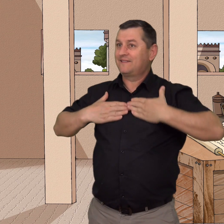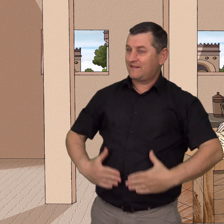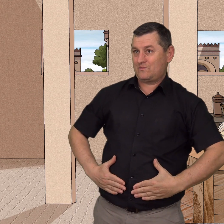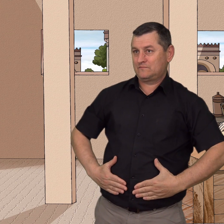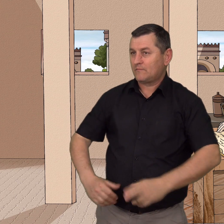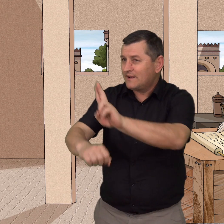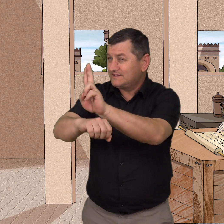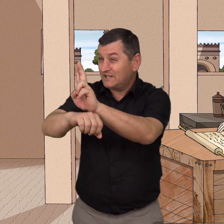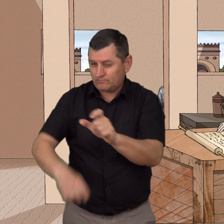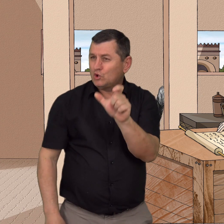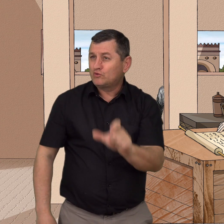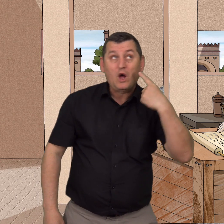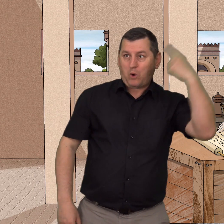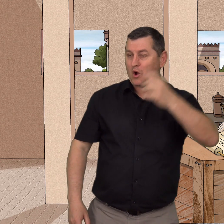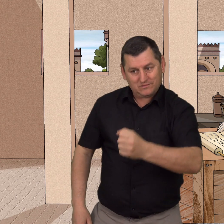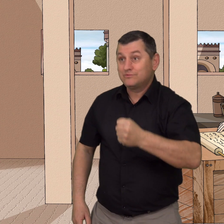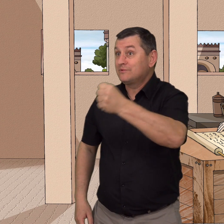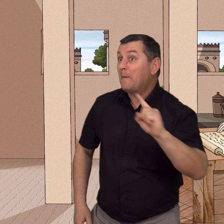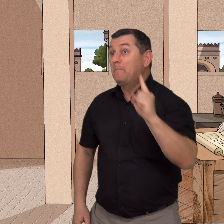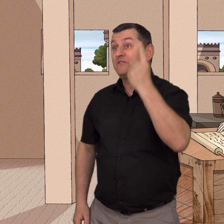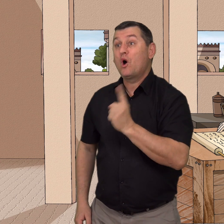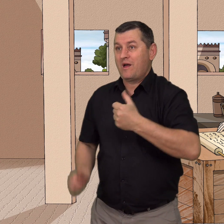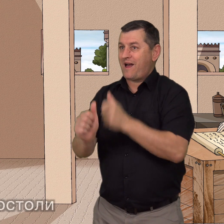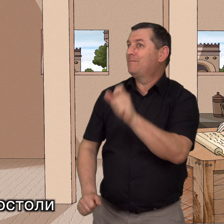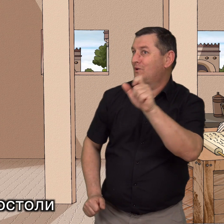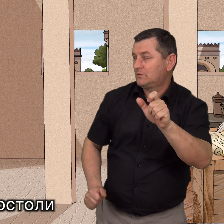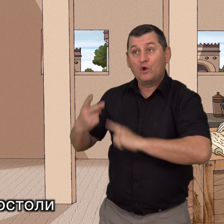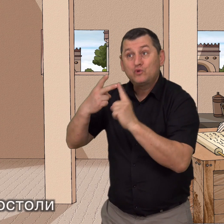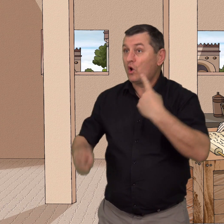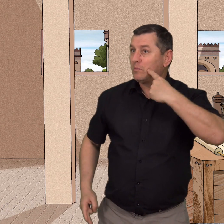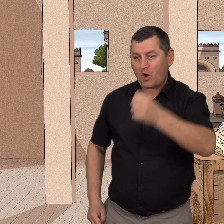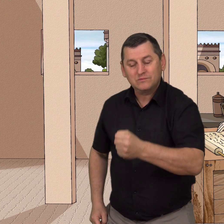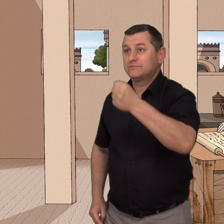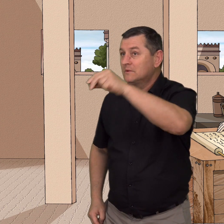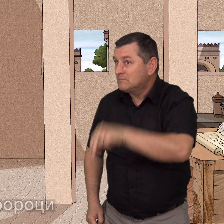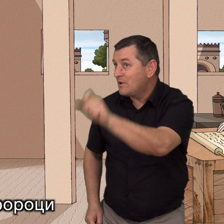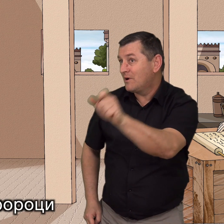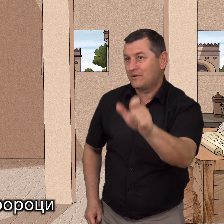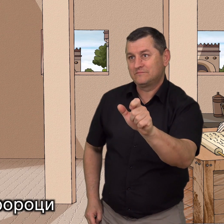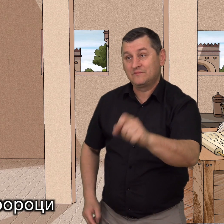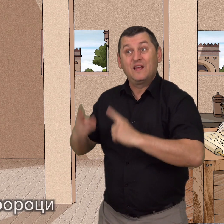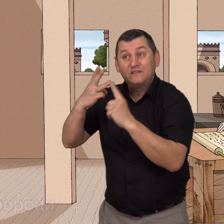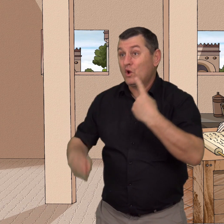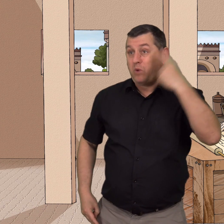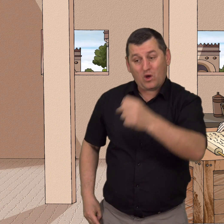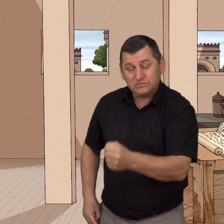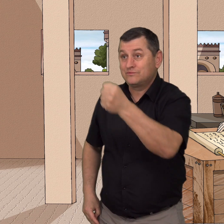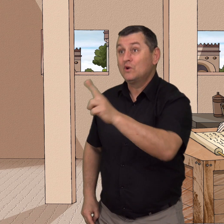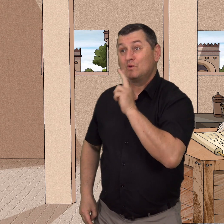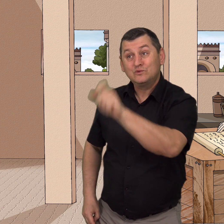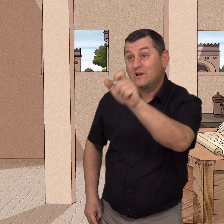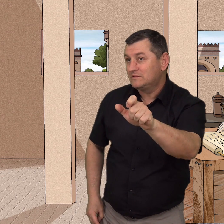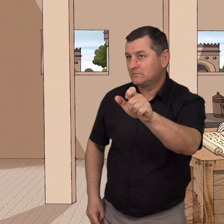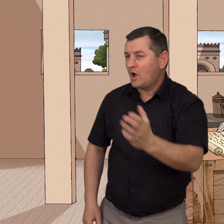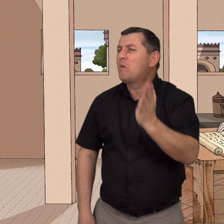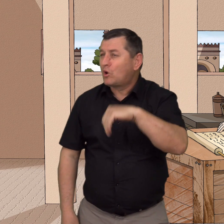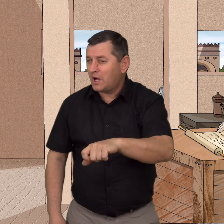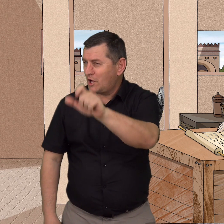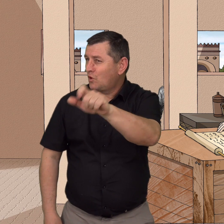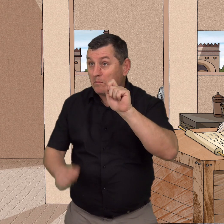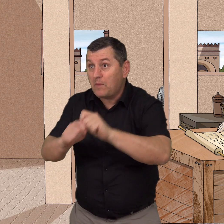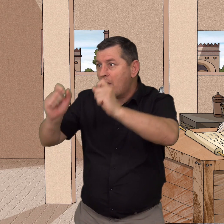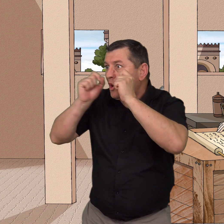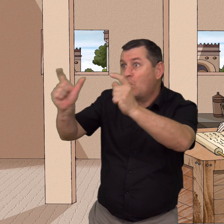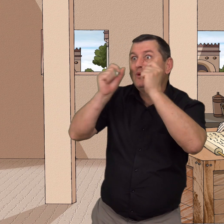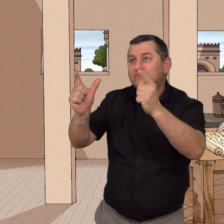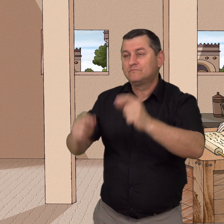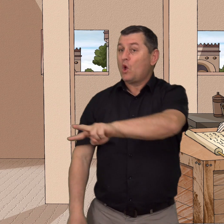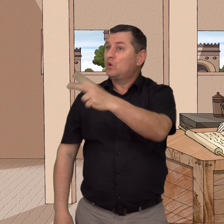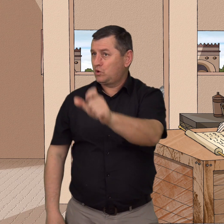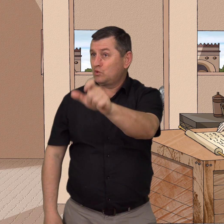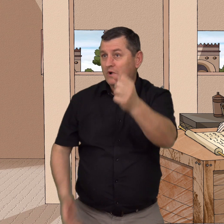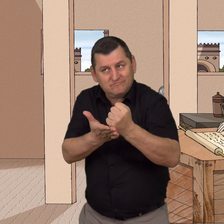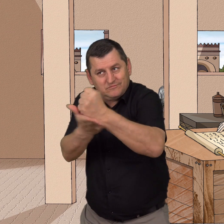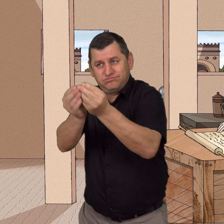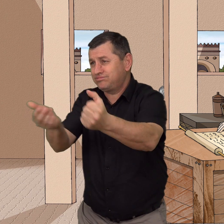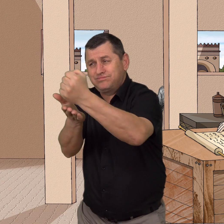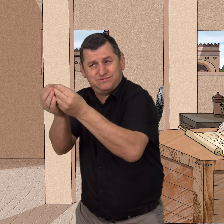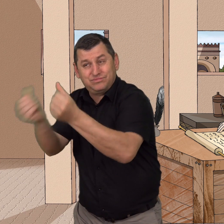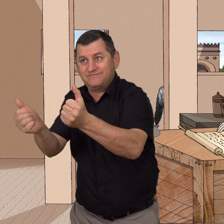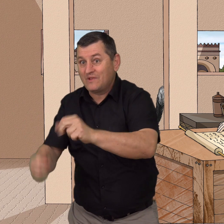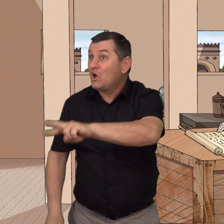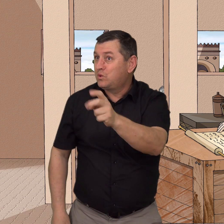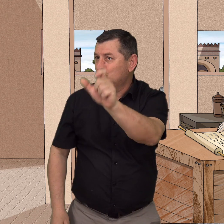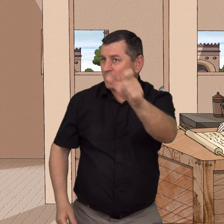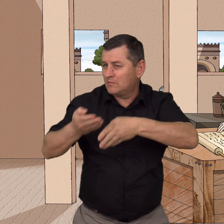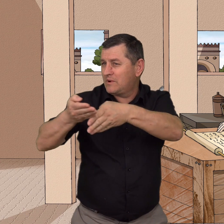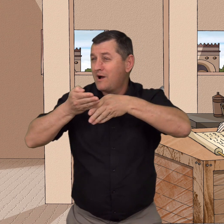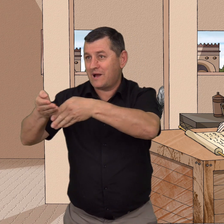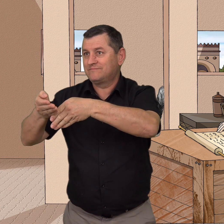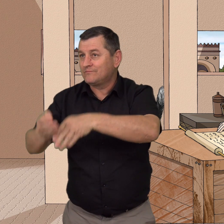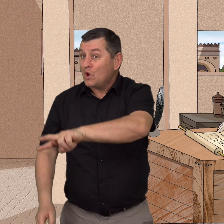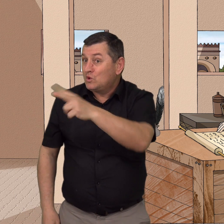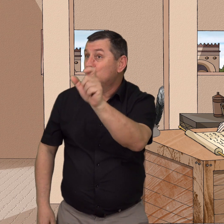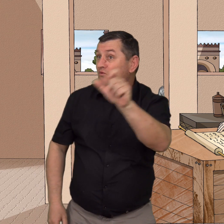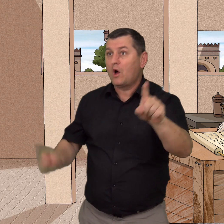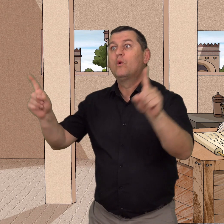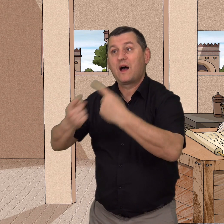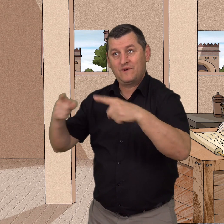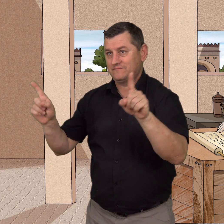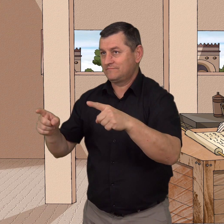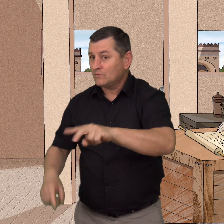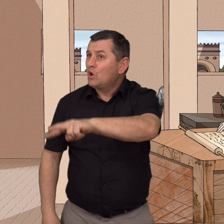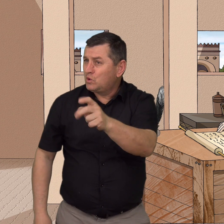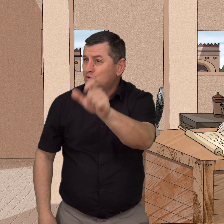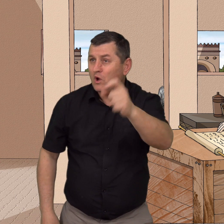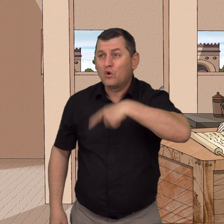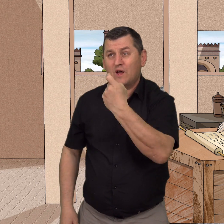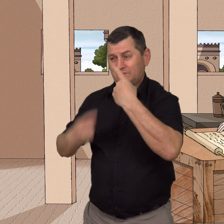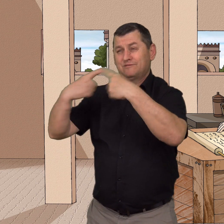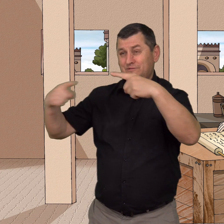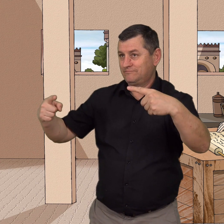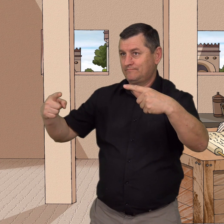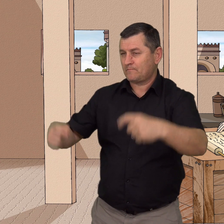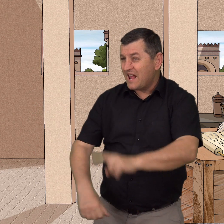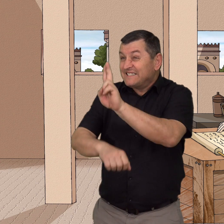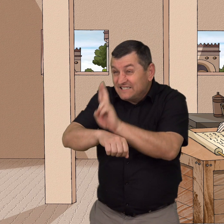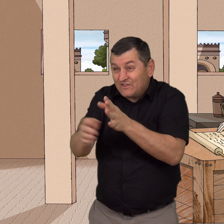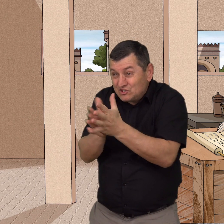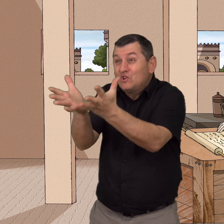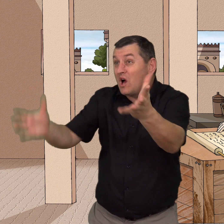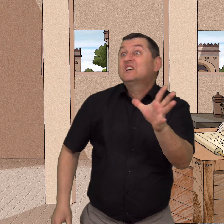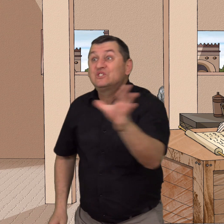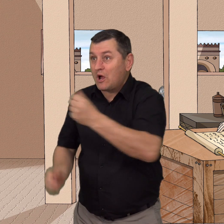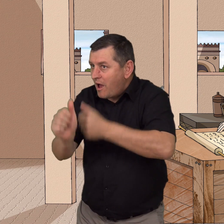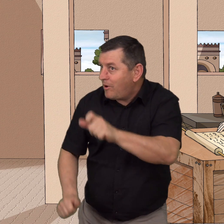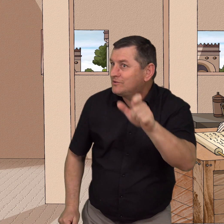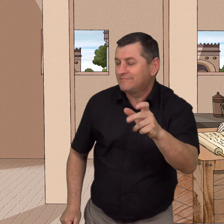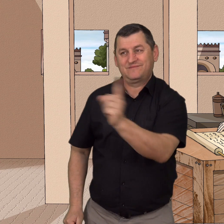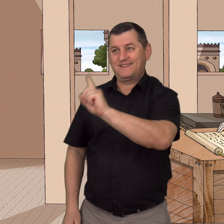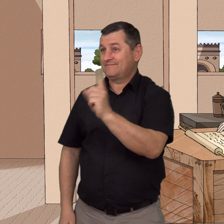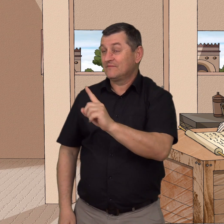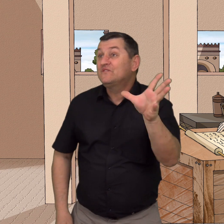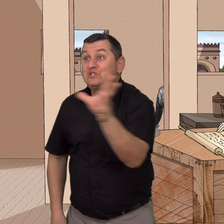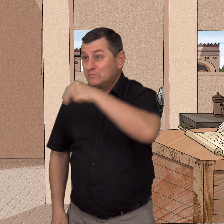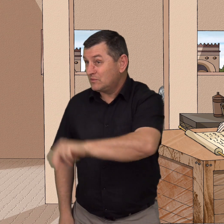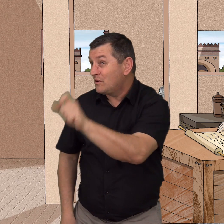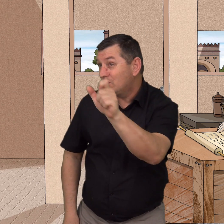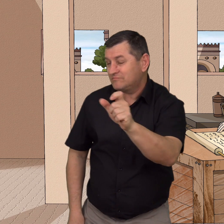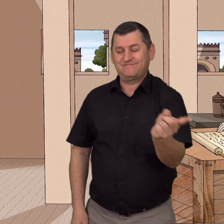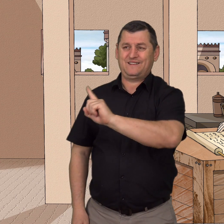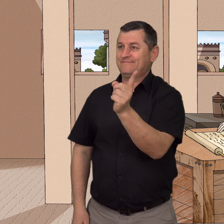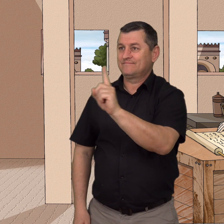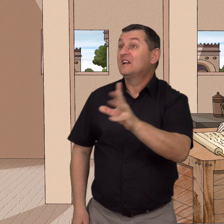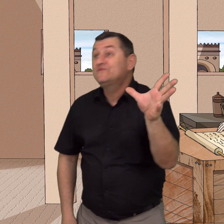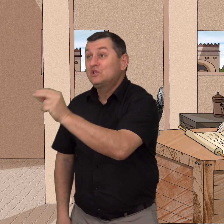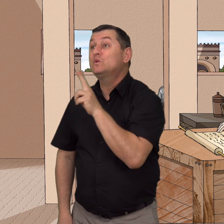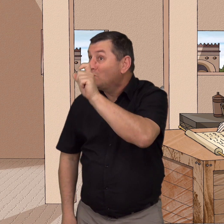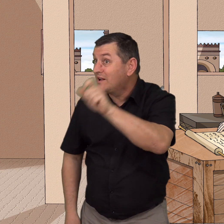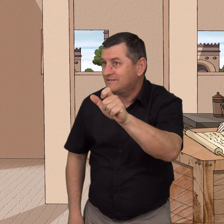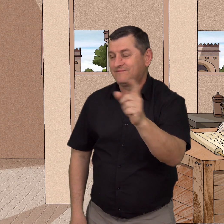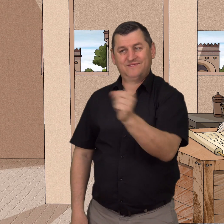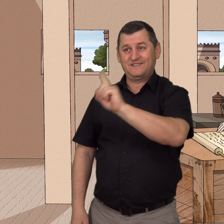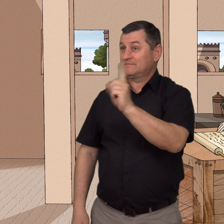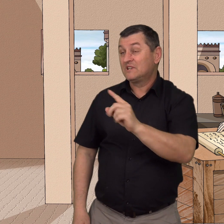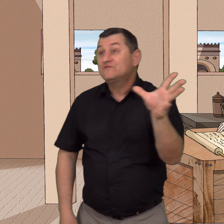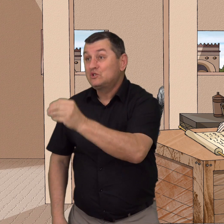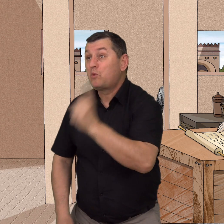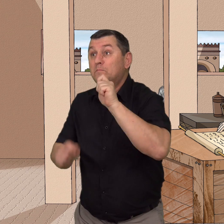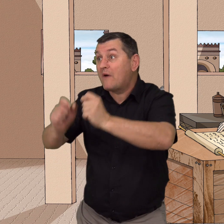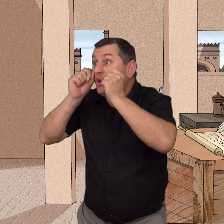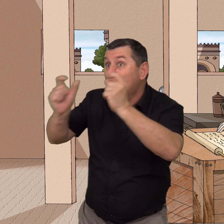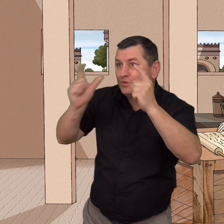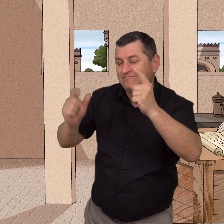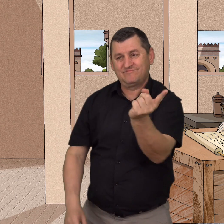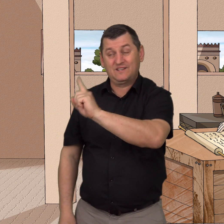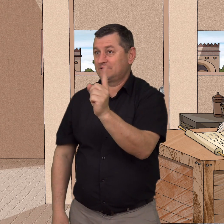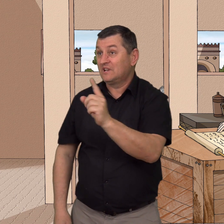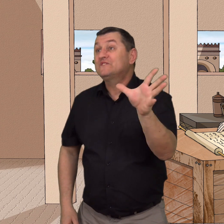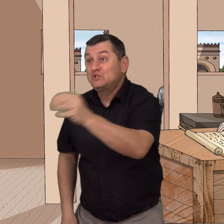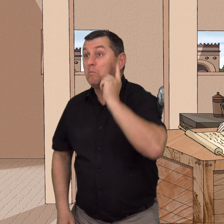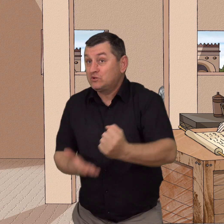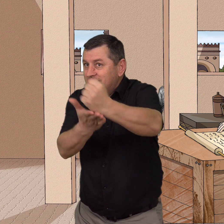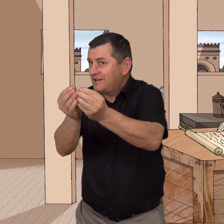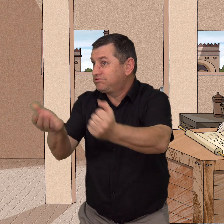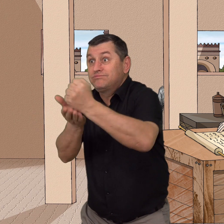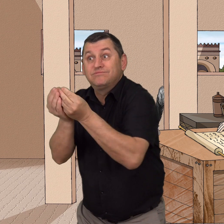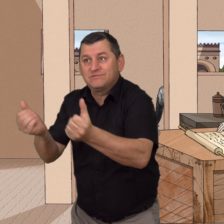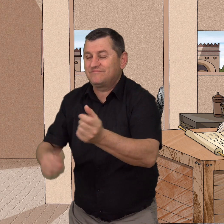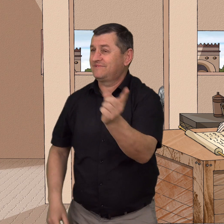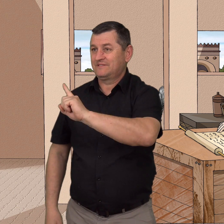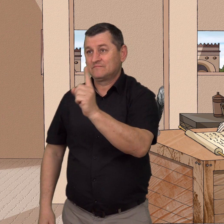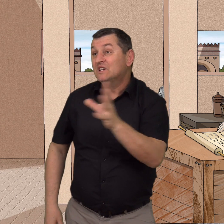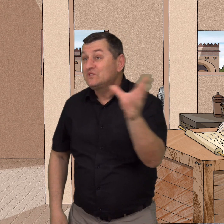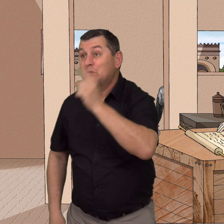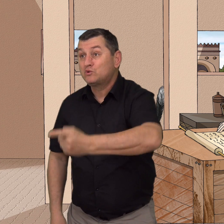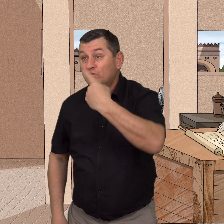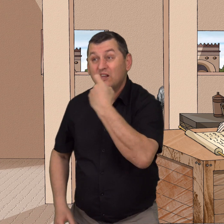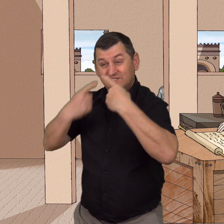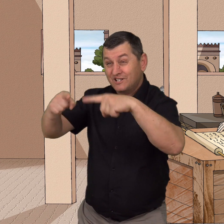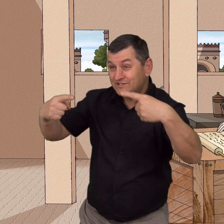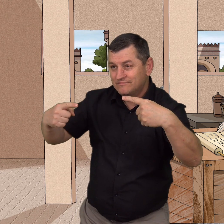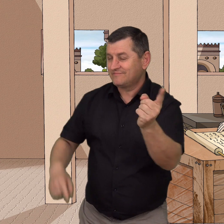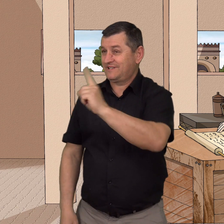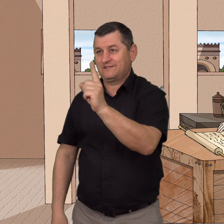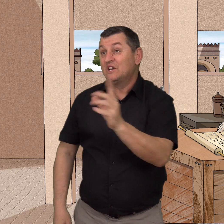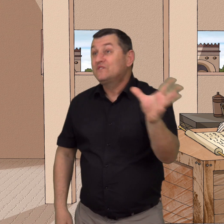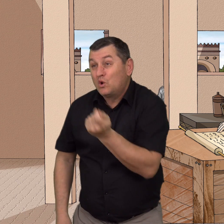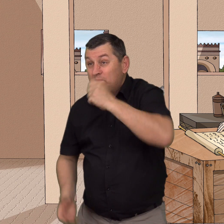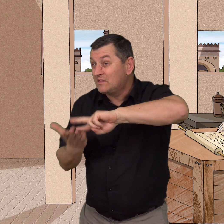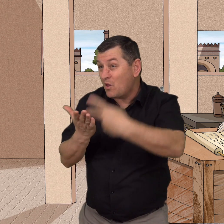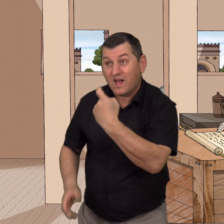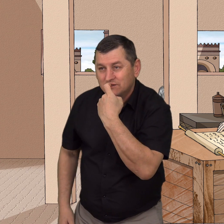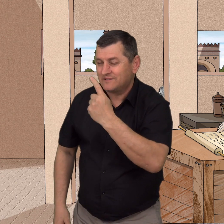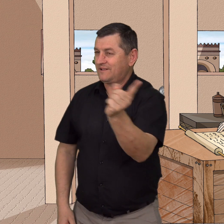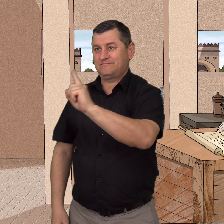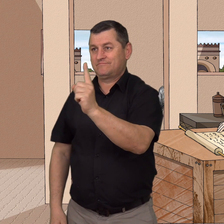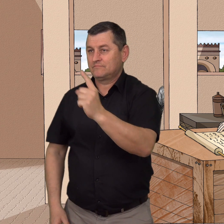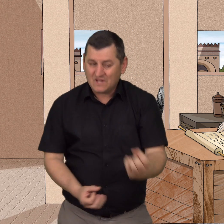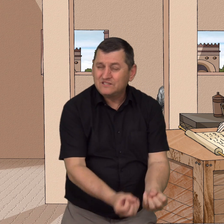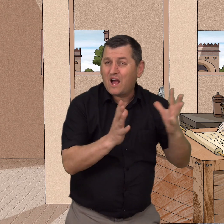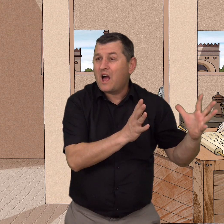Now you are the body of Christ, and each of you is a member of it. And in the church God has appointed first of all apostles, second prophets, third teachers, then workers of miracles, and those with gifts of healing, helping, administration, and various tongues. Are all apostles? Are all prophets? Are all teachers?